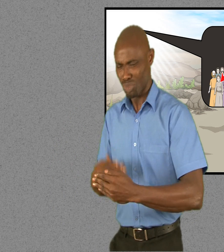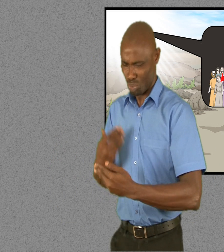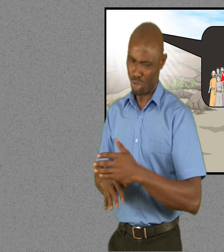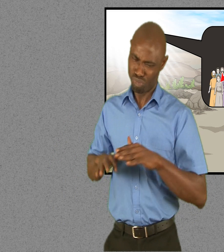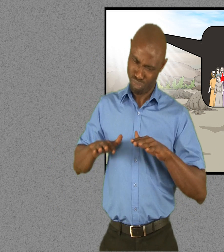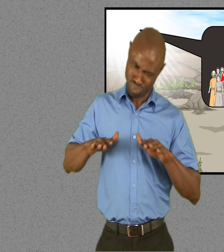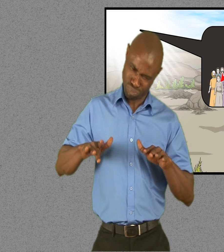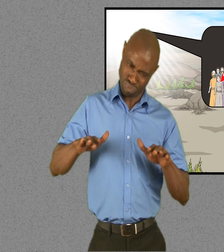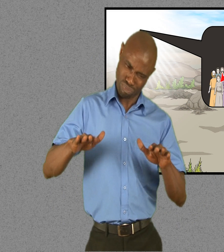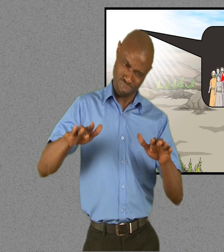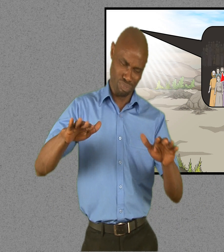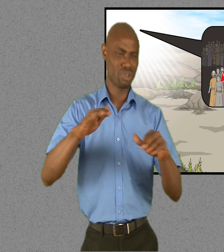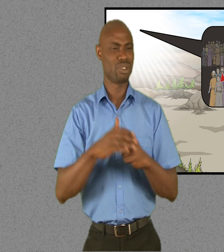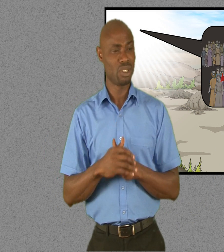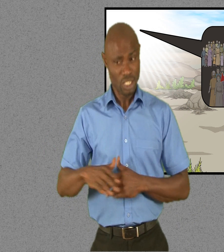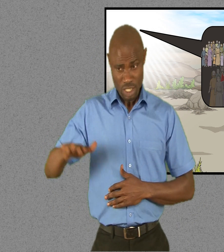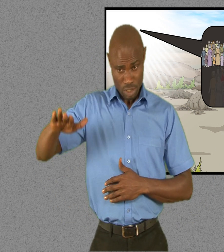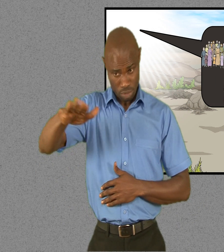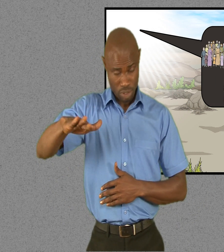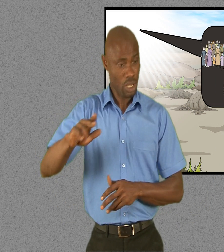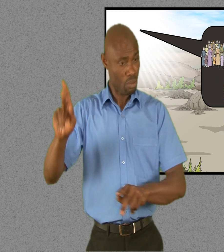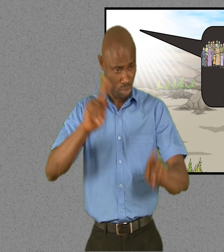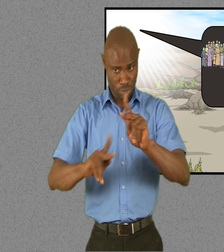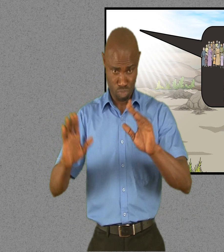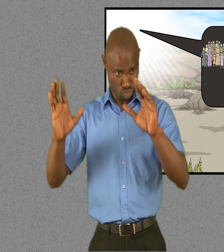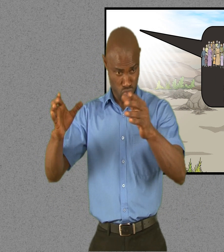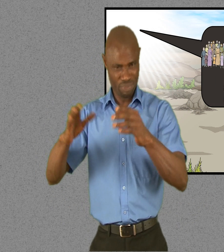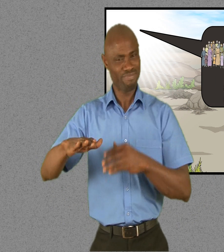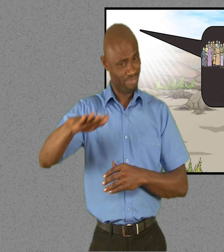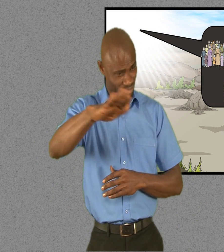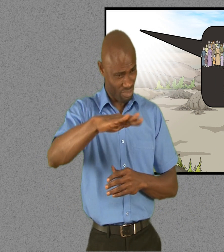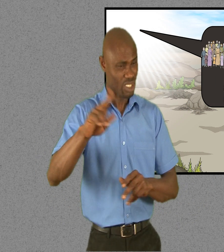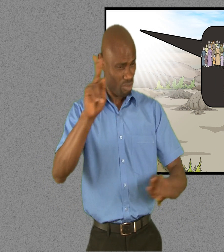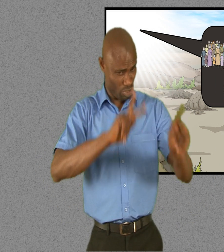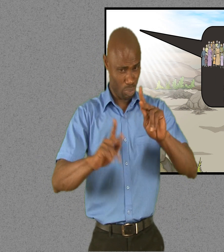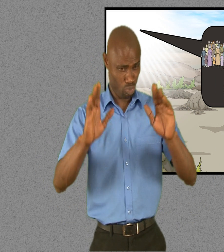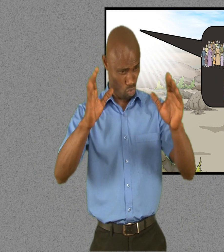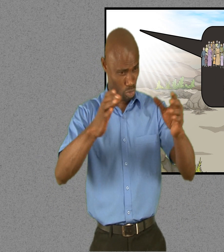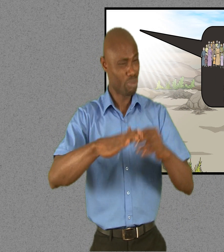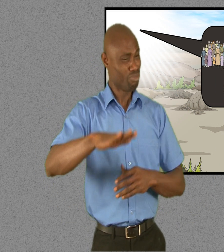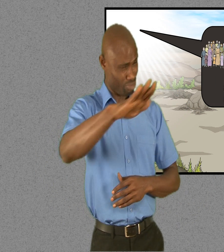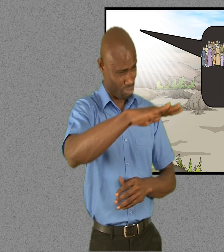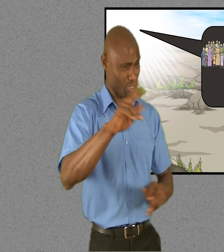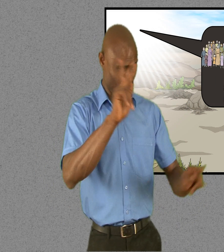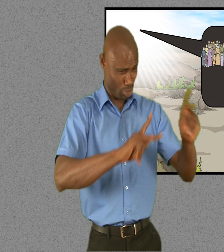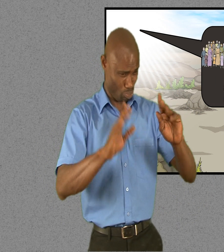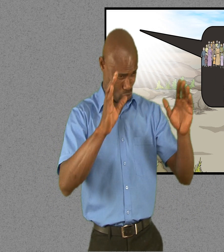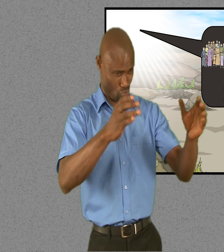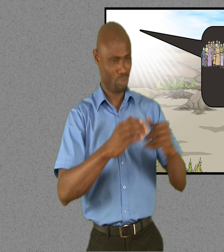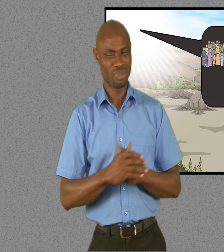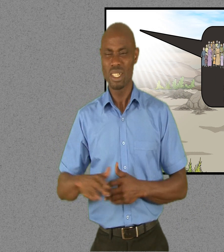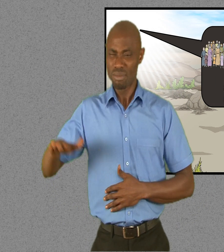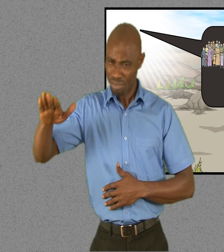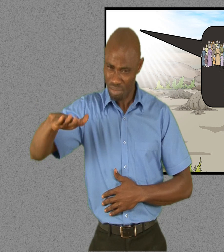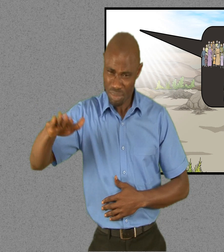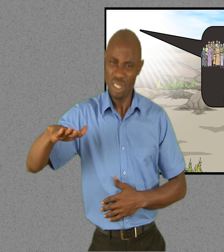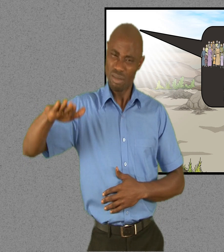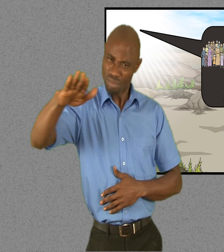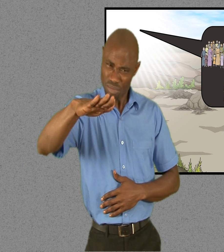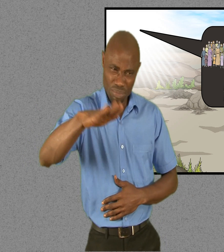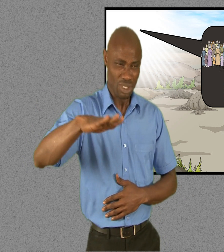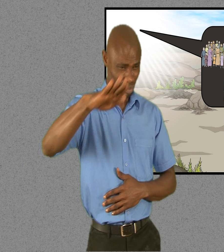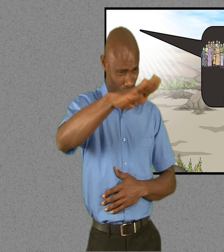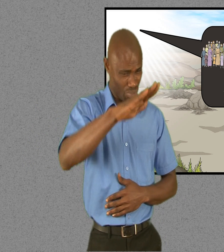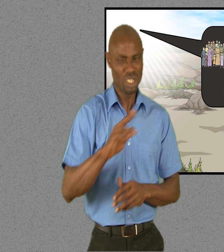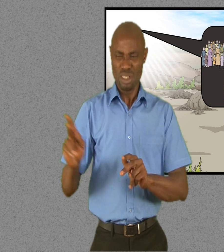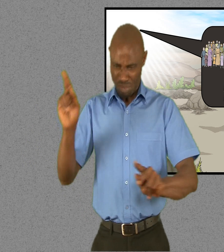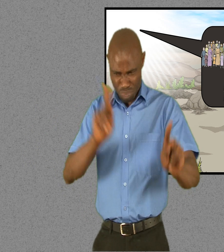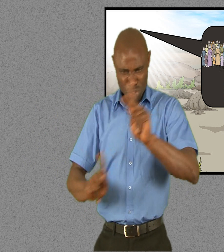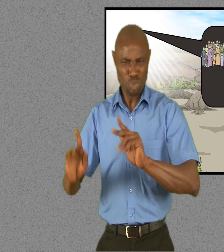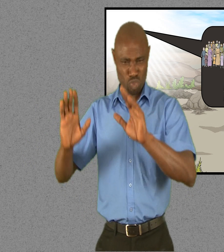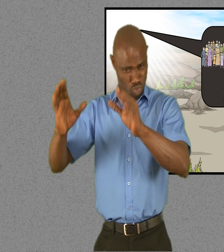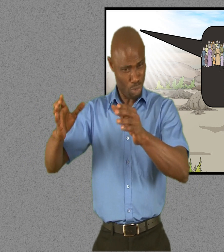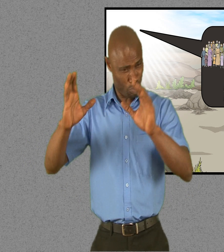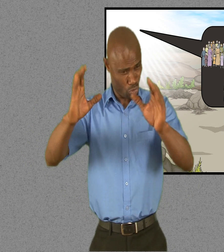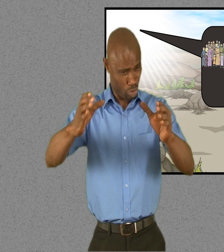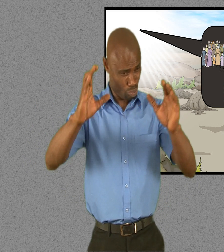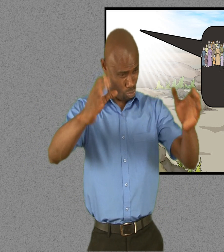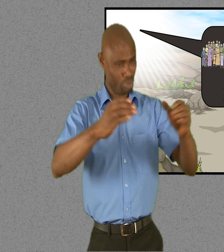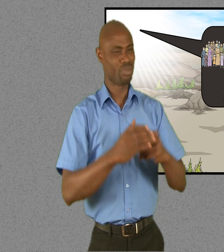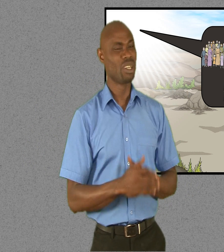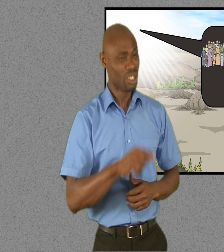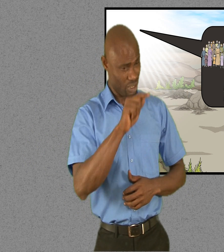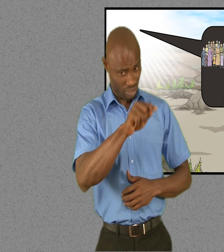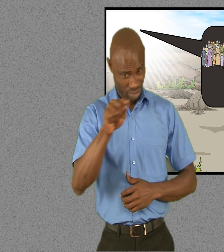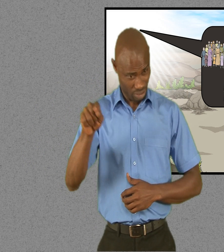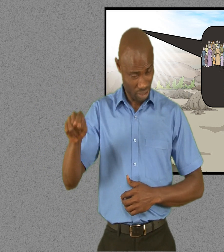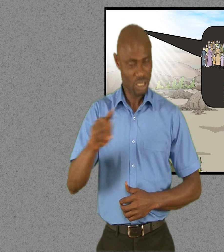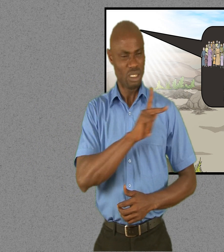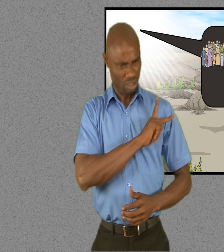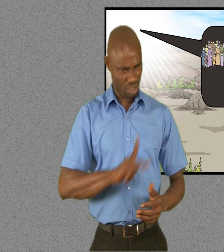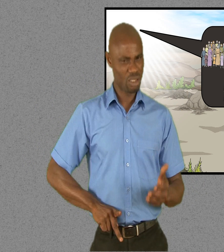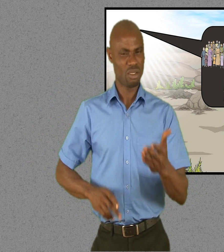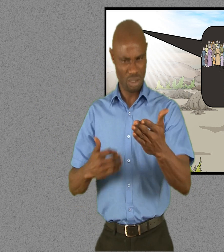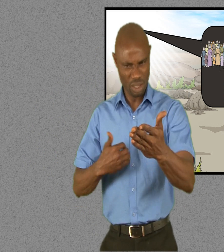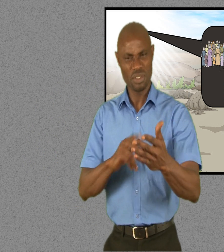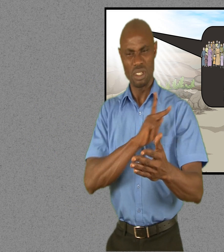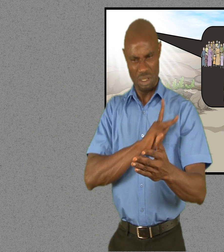I will make nations of you, and kings will descend from you.